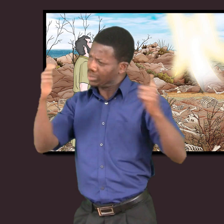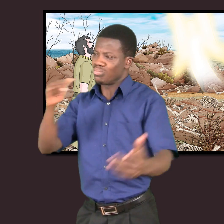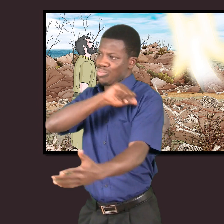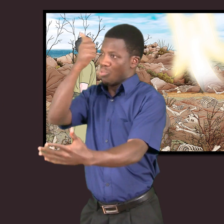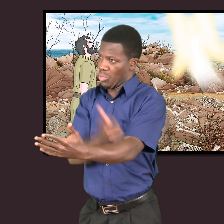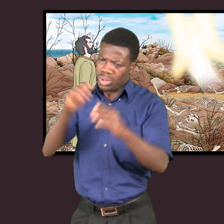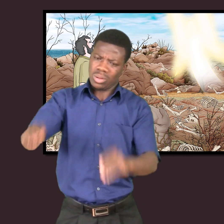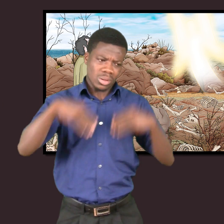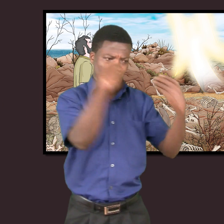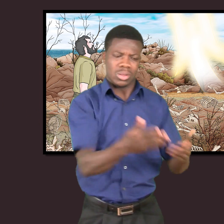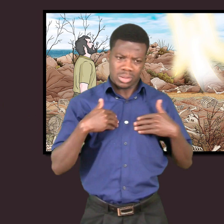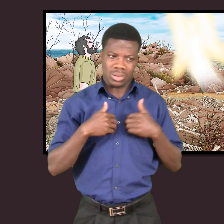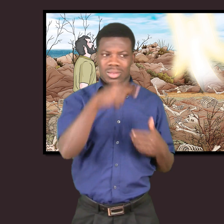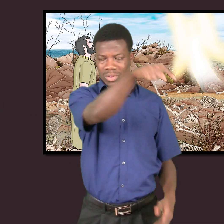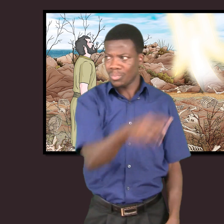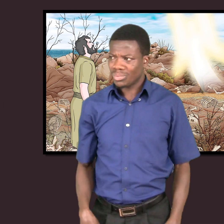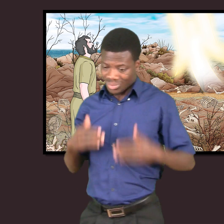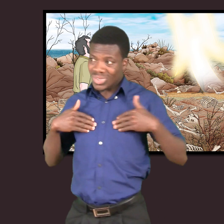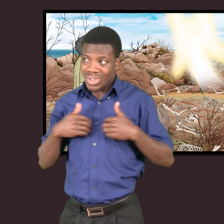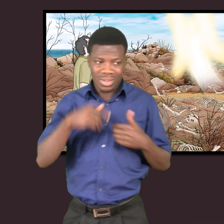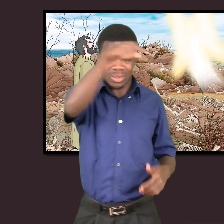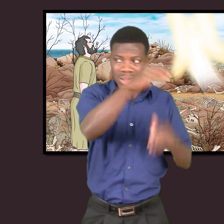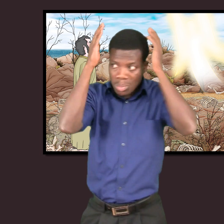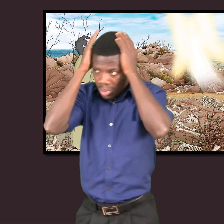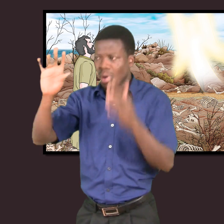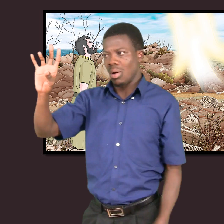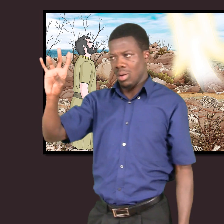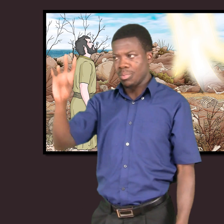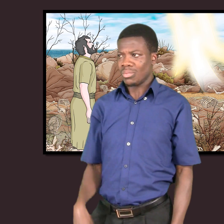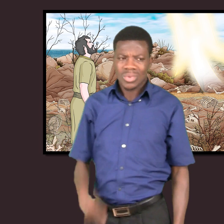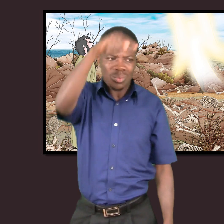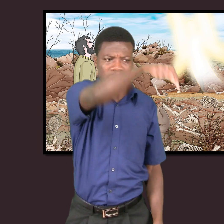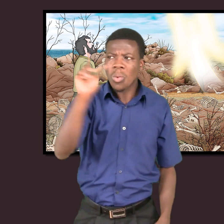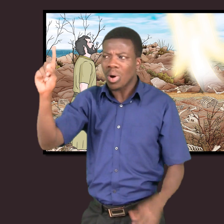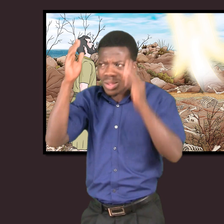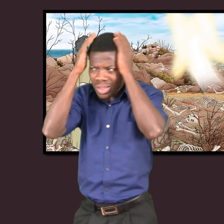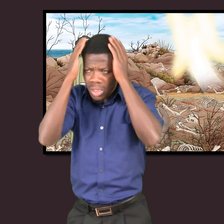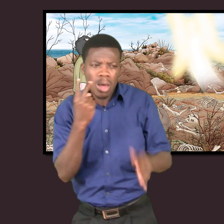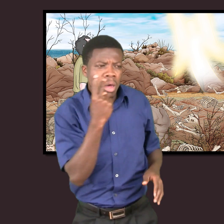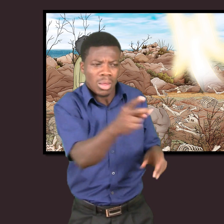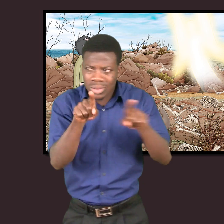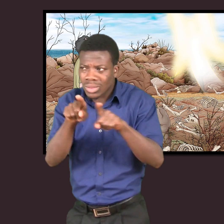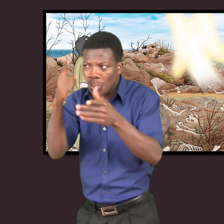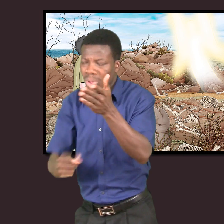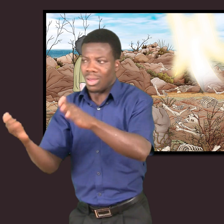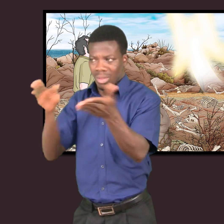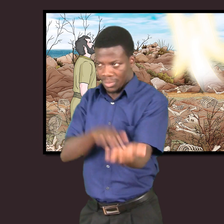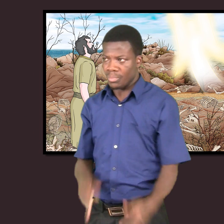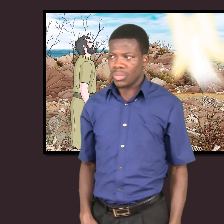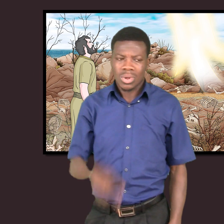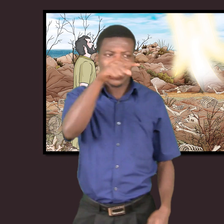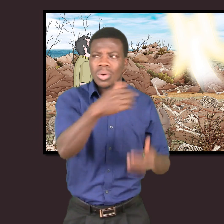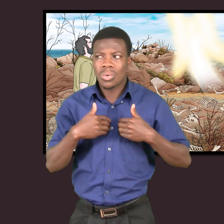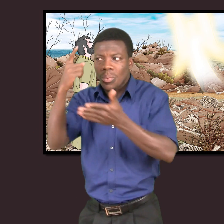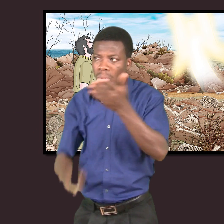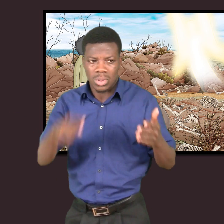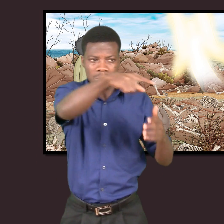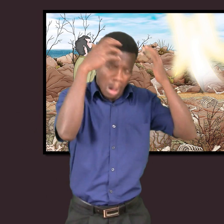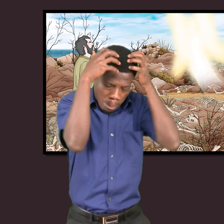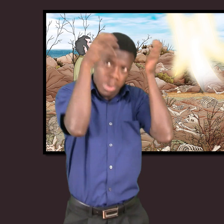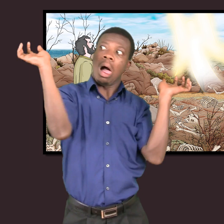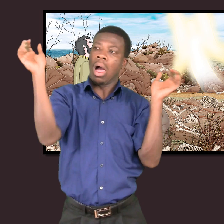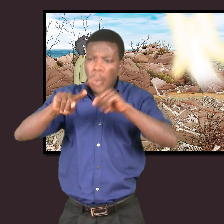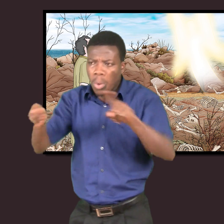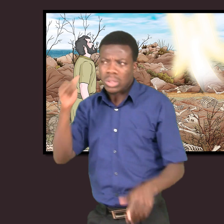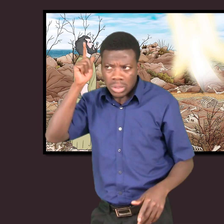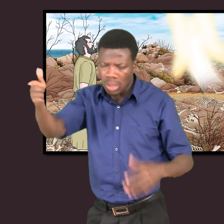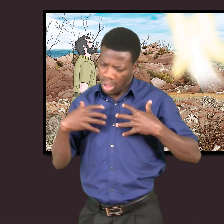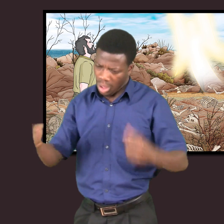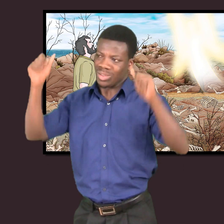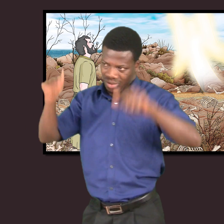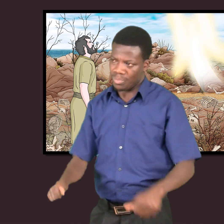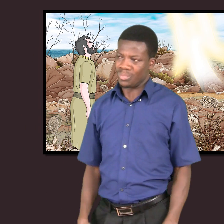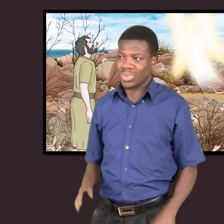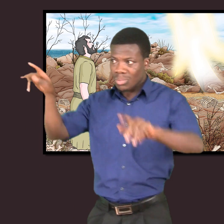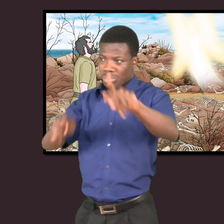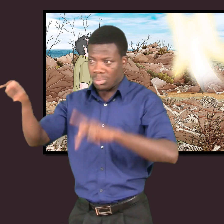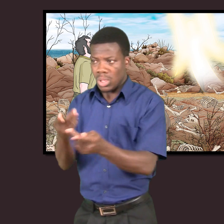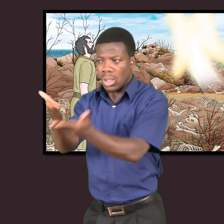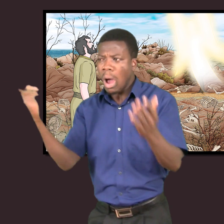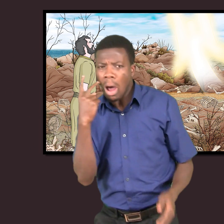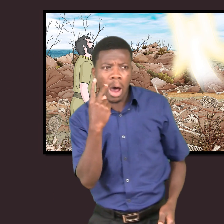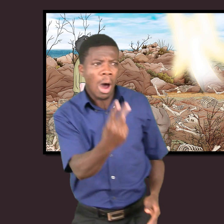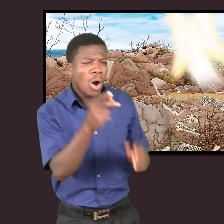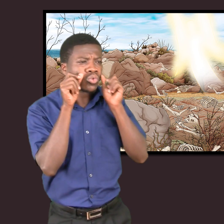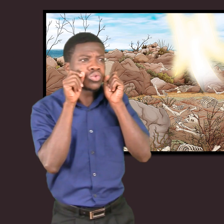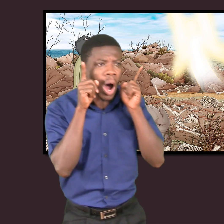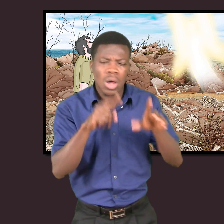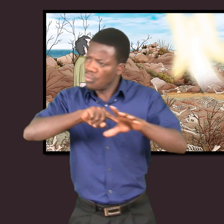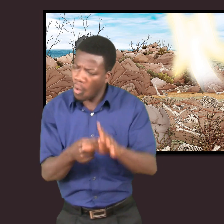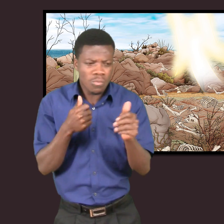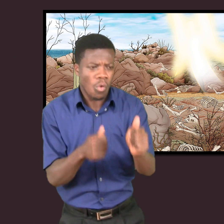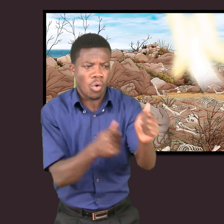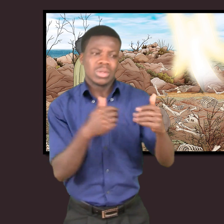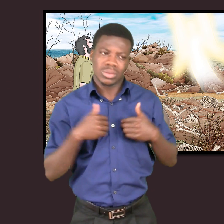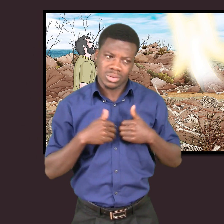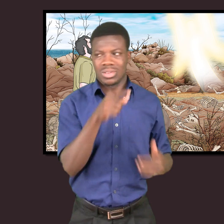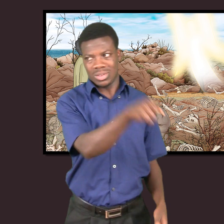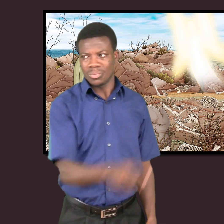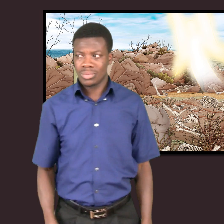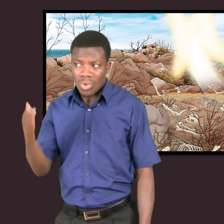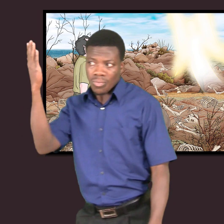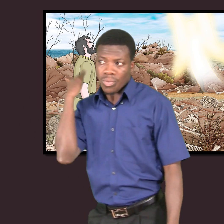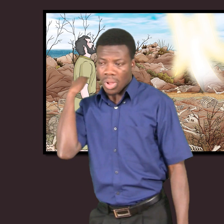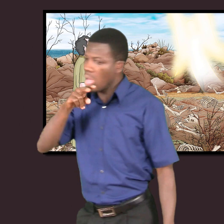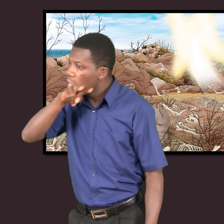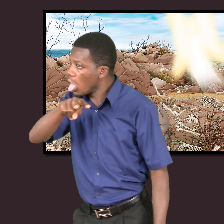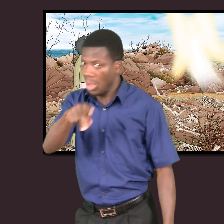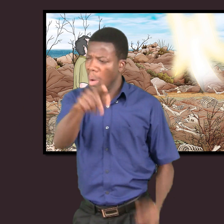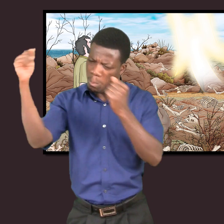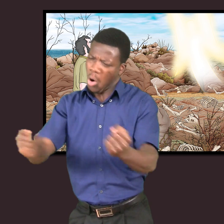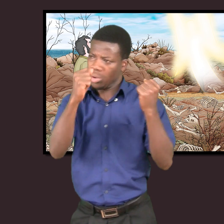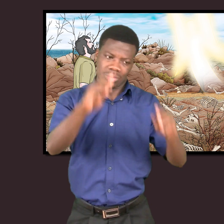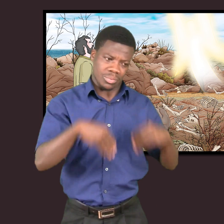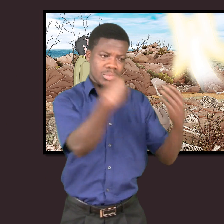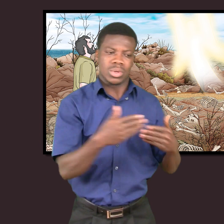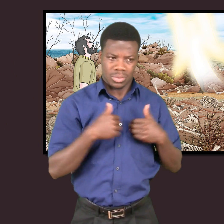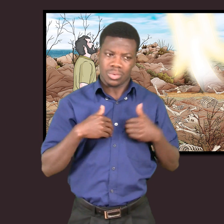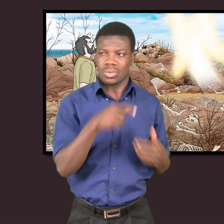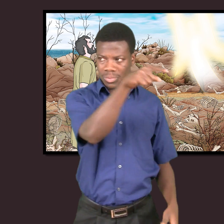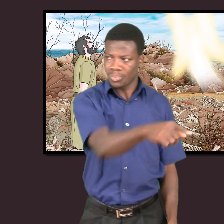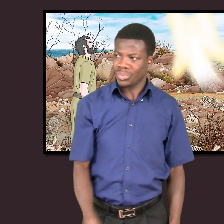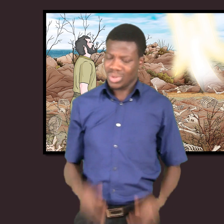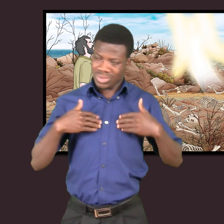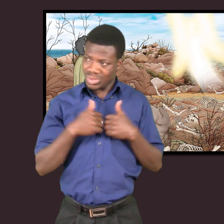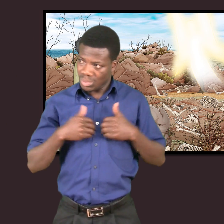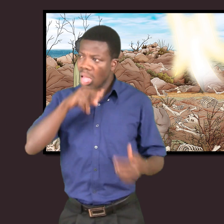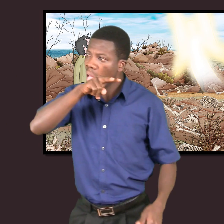But the mortal wound was healed, and the whole world marveled and followed the beast.